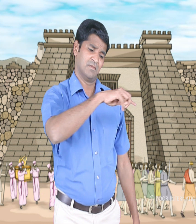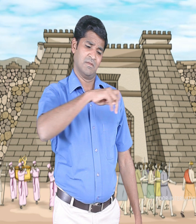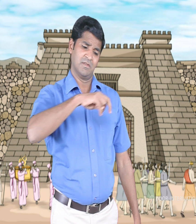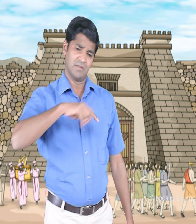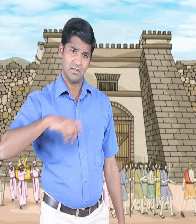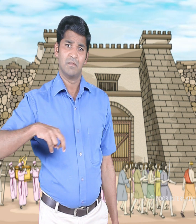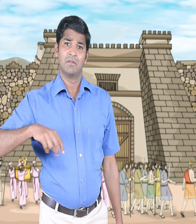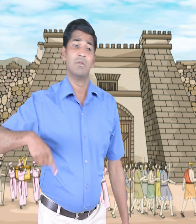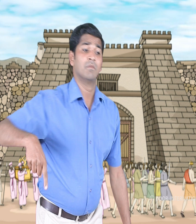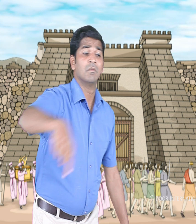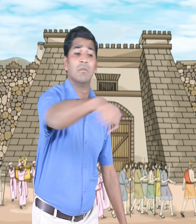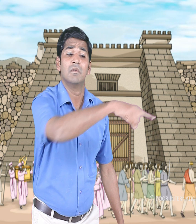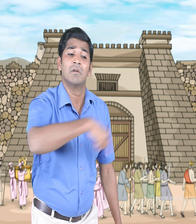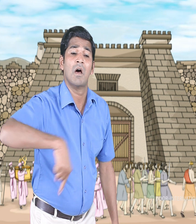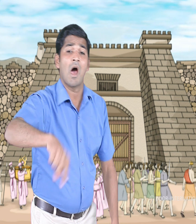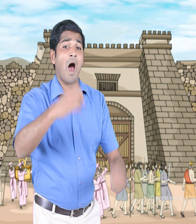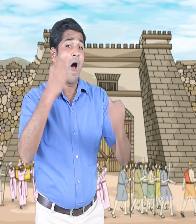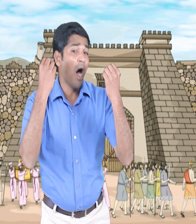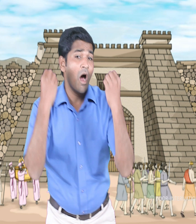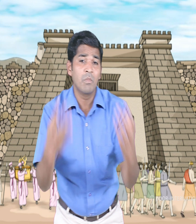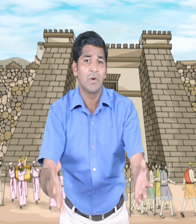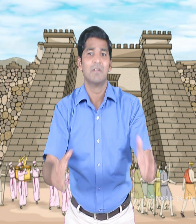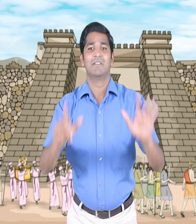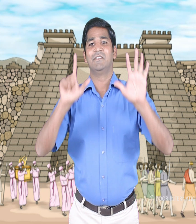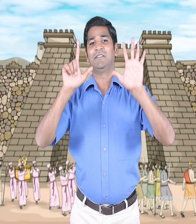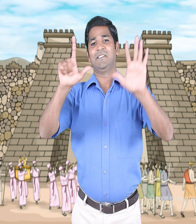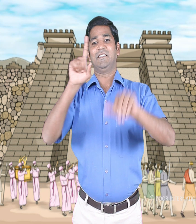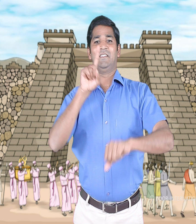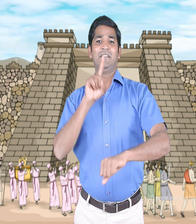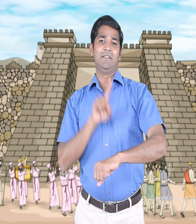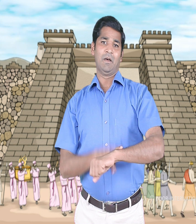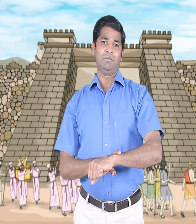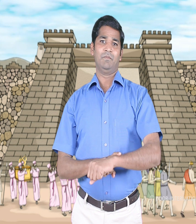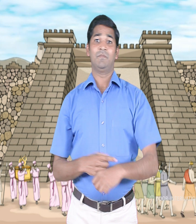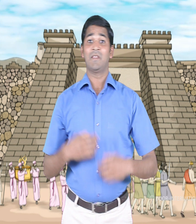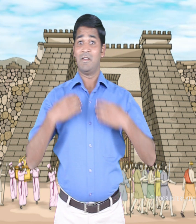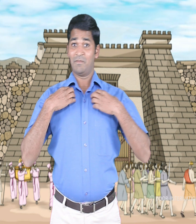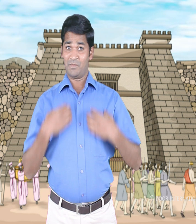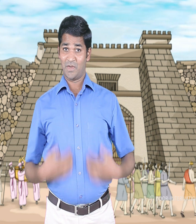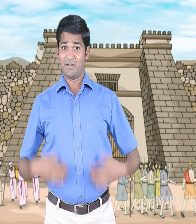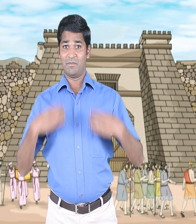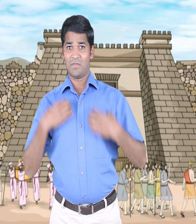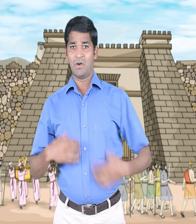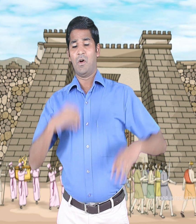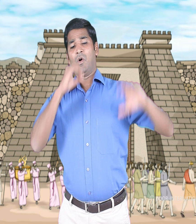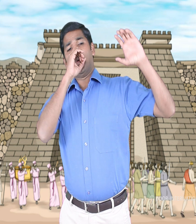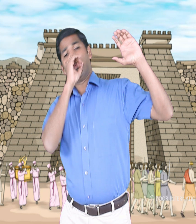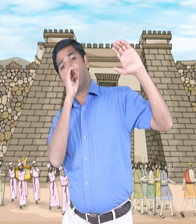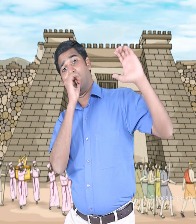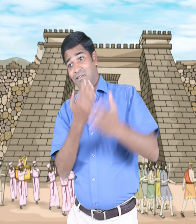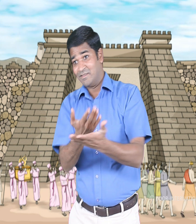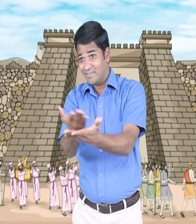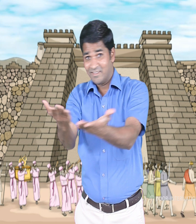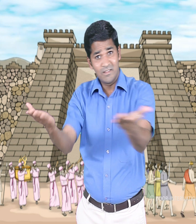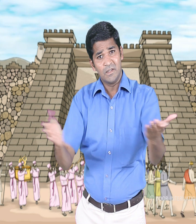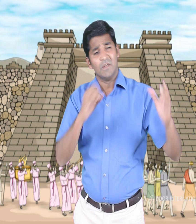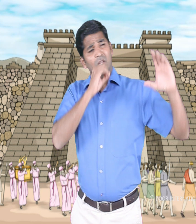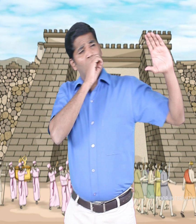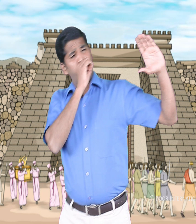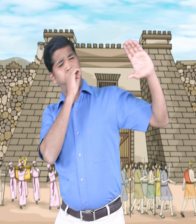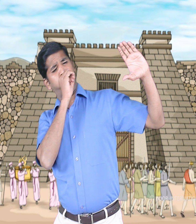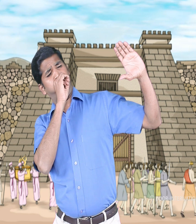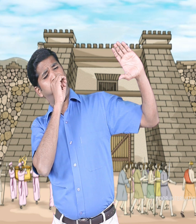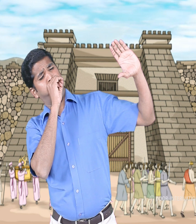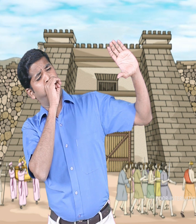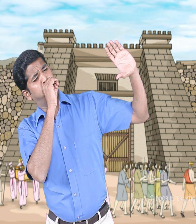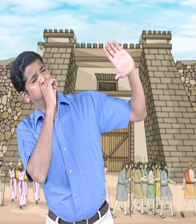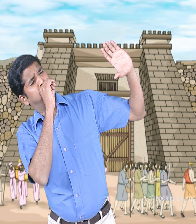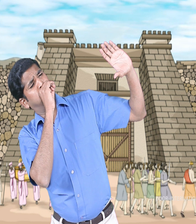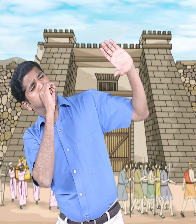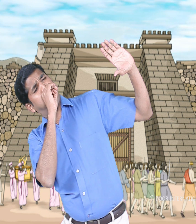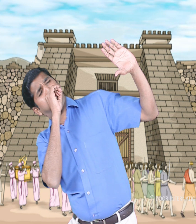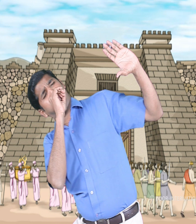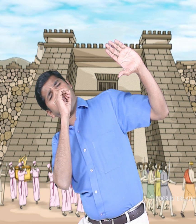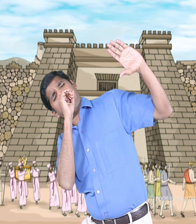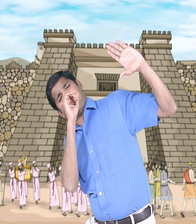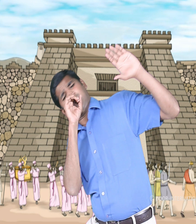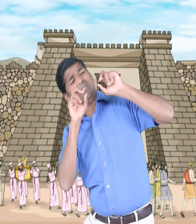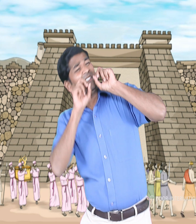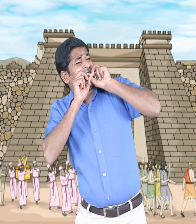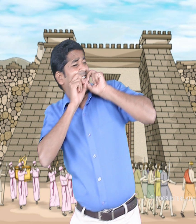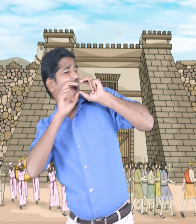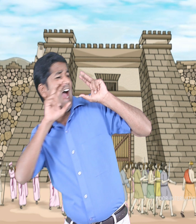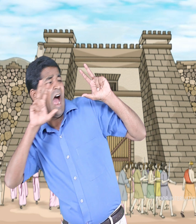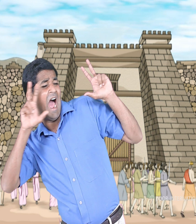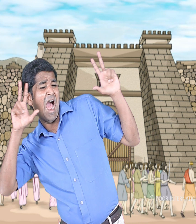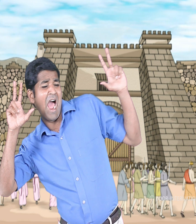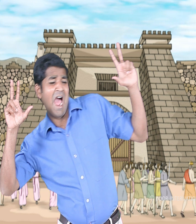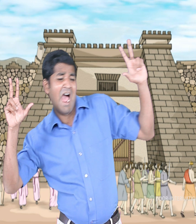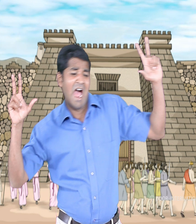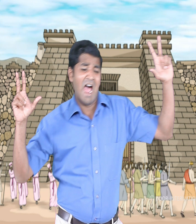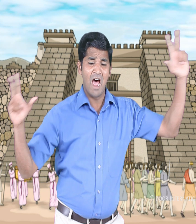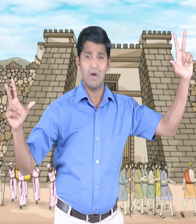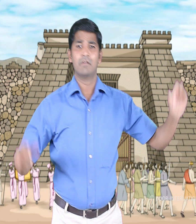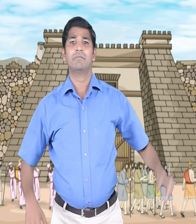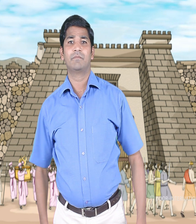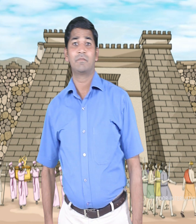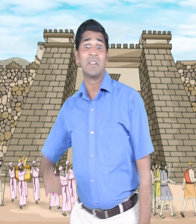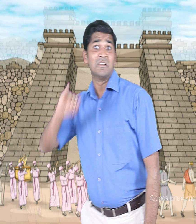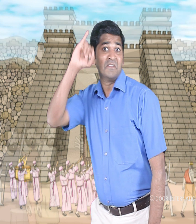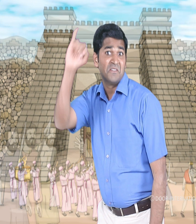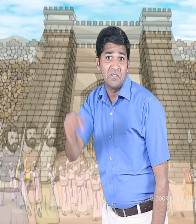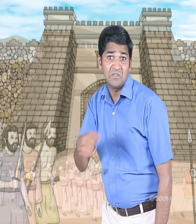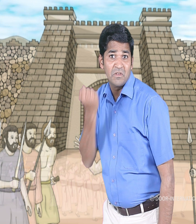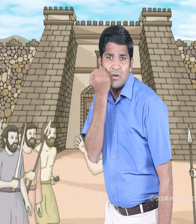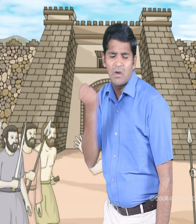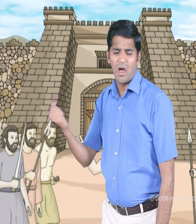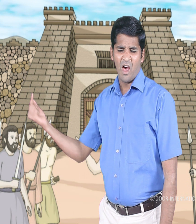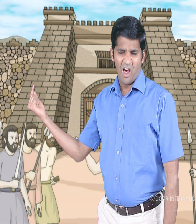That was the only day they circled the city seven times.